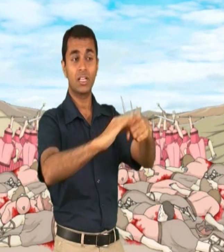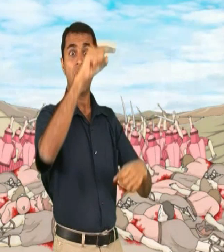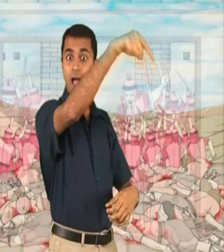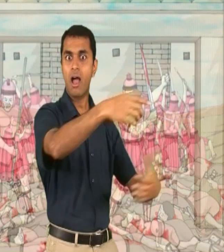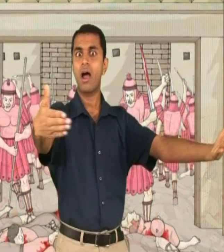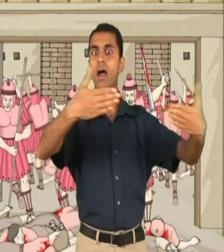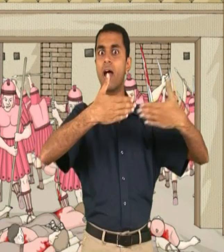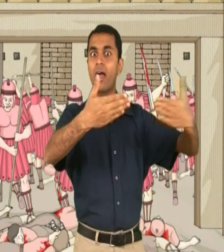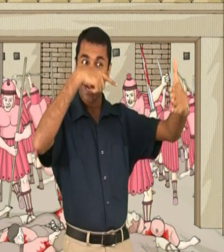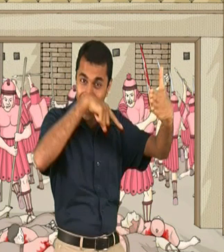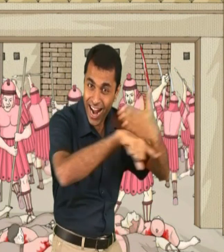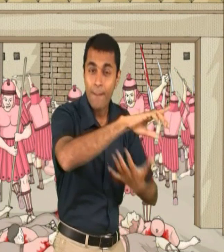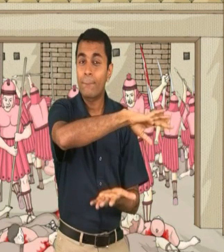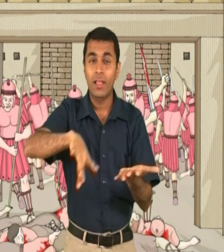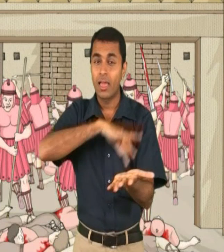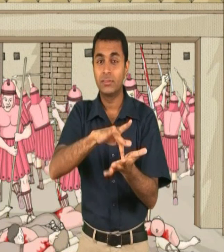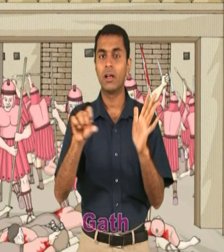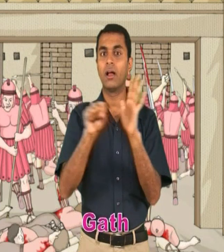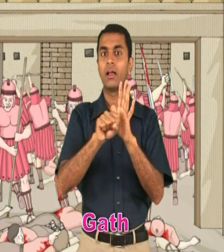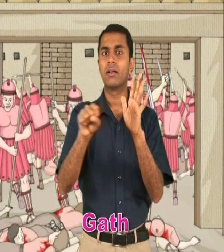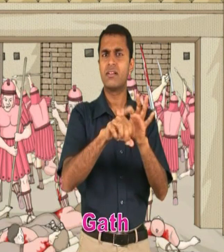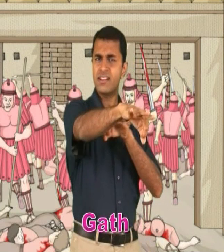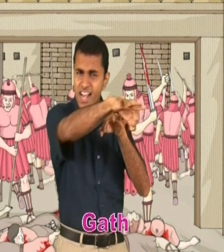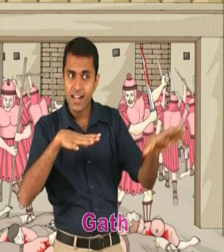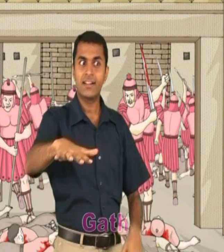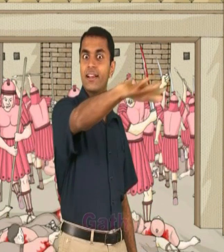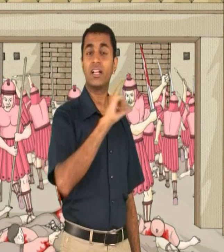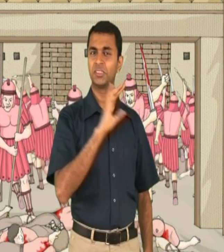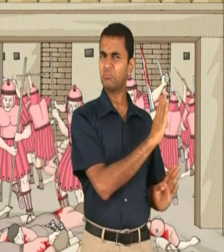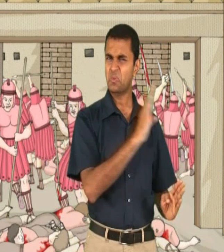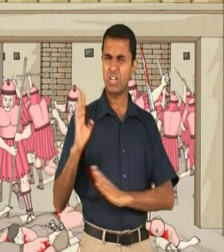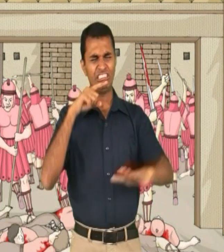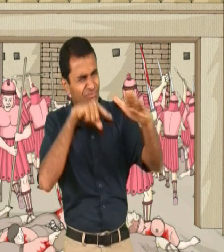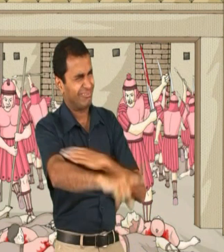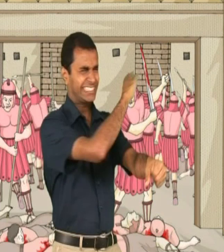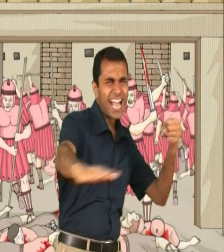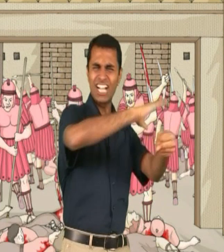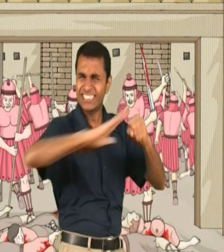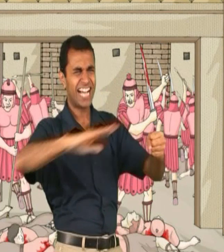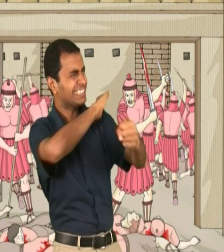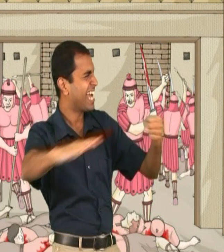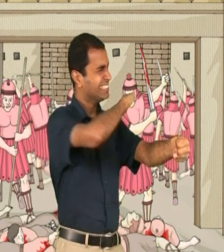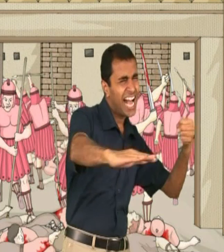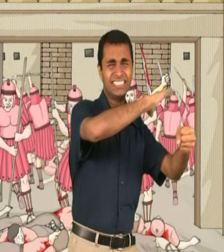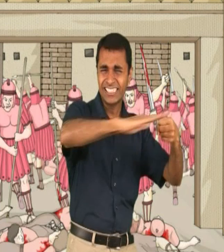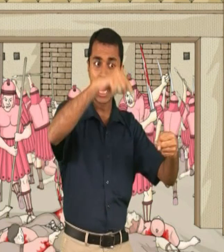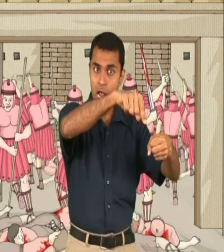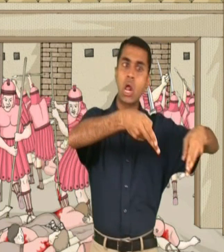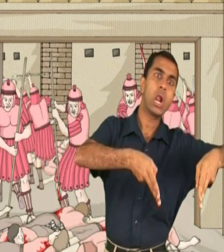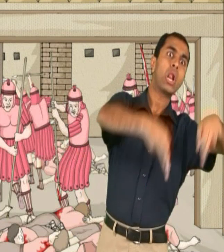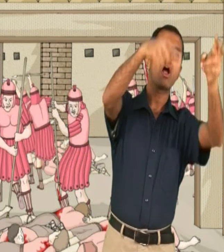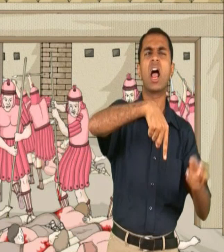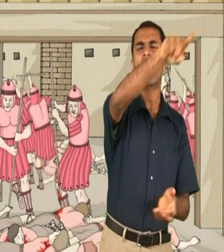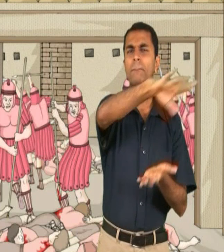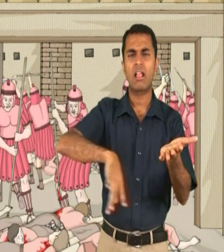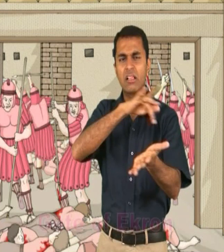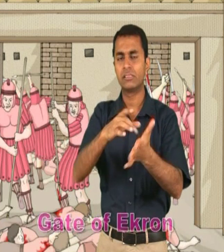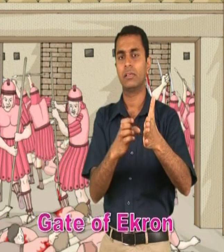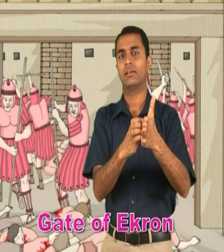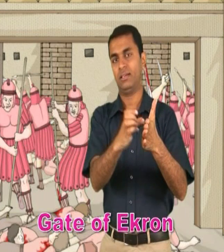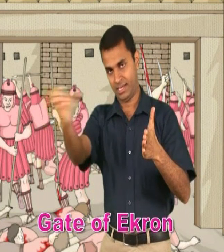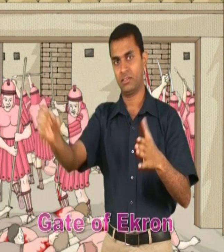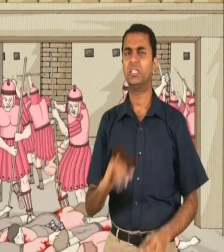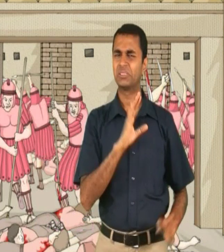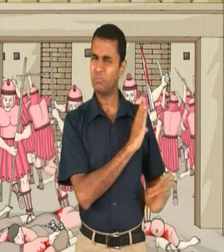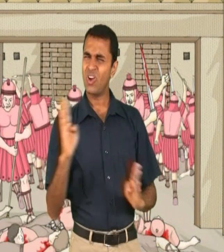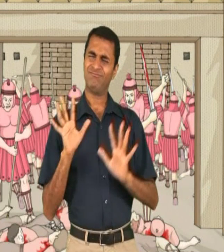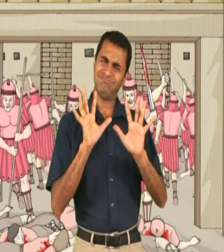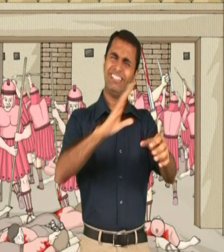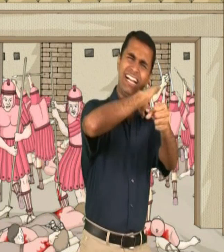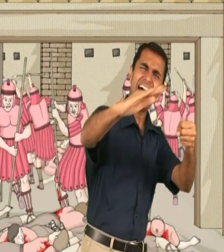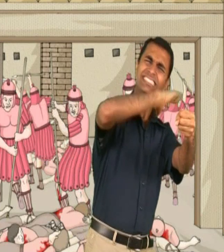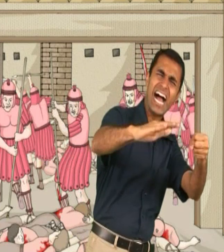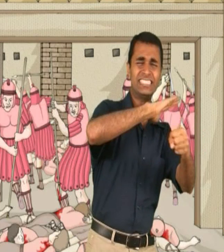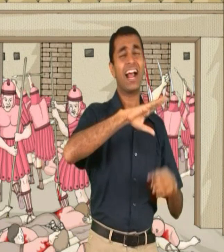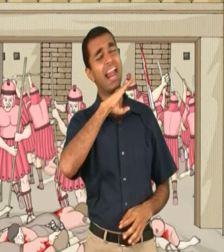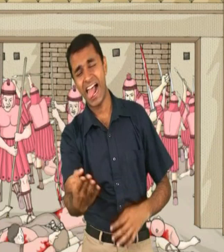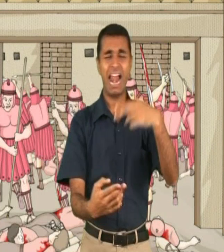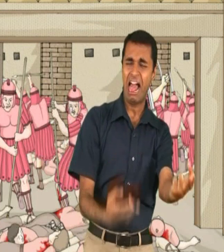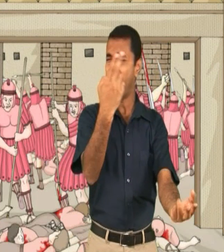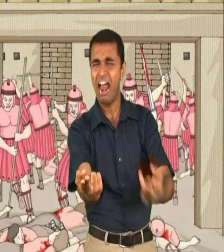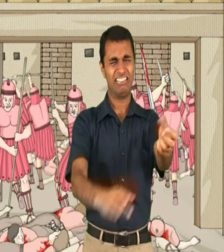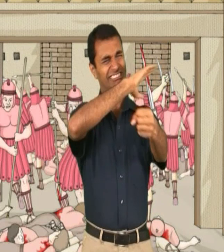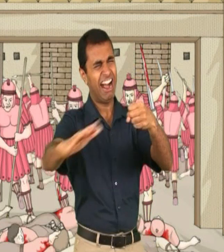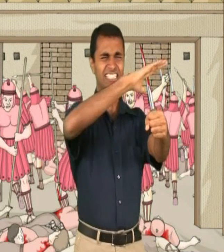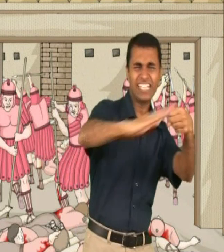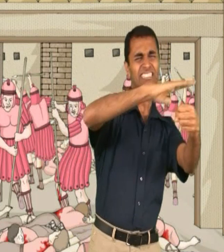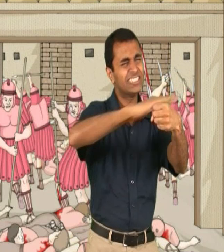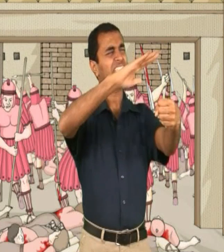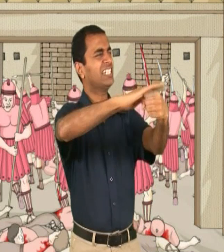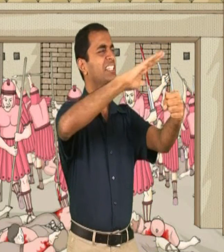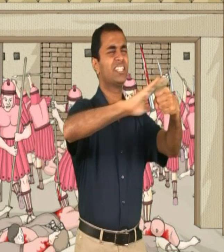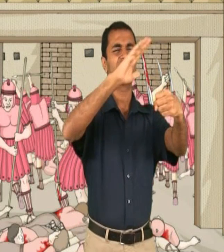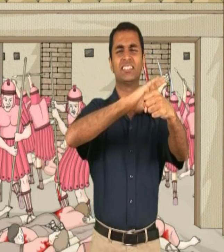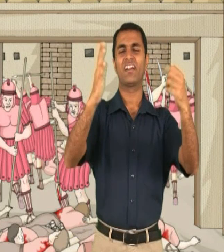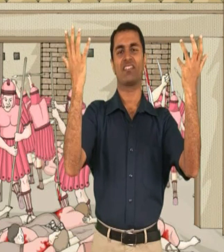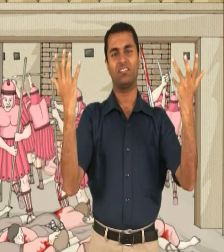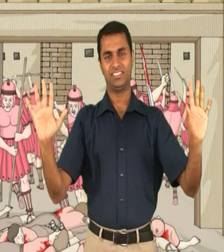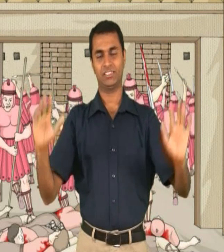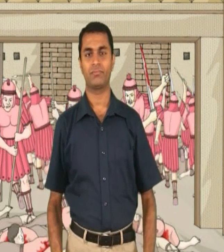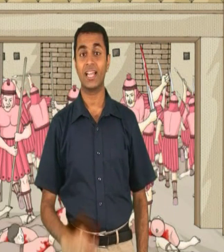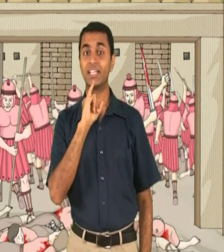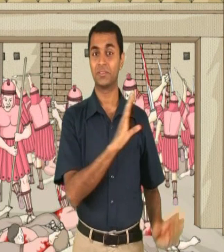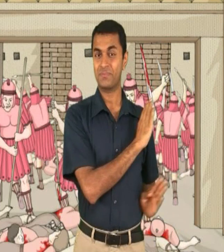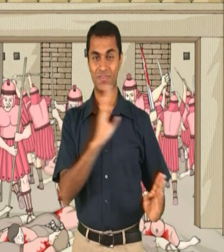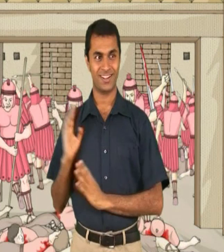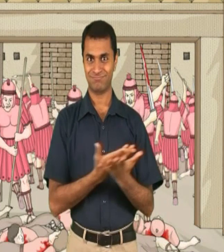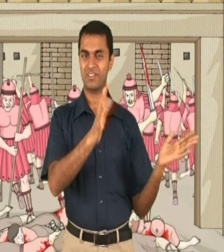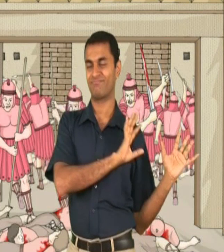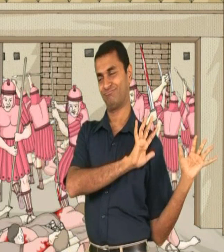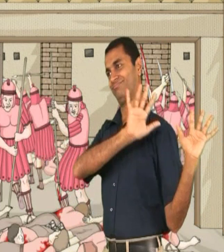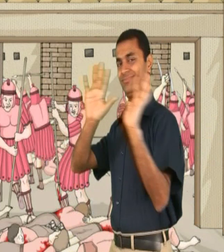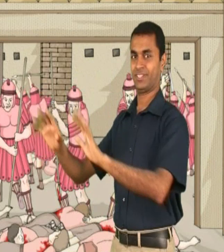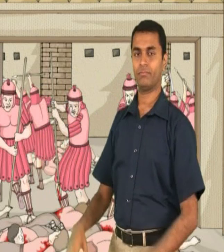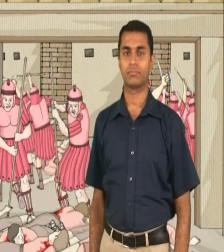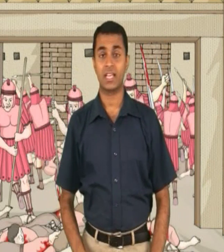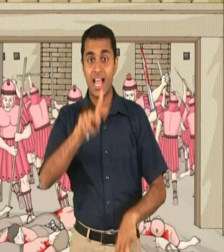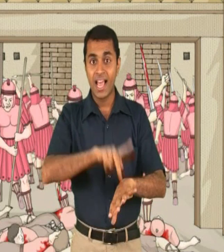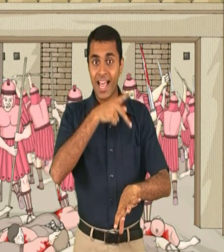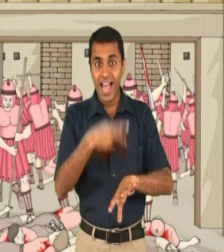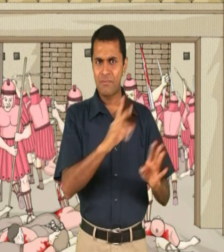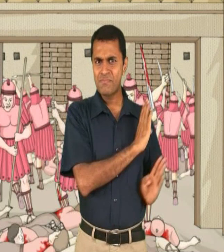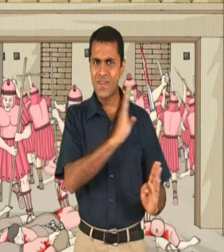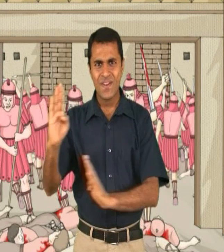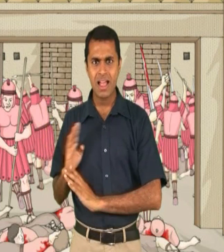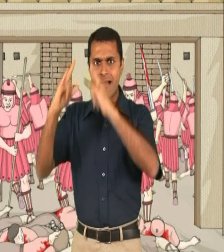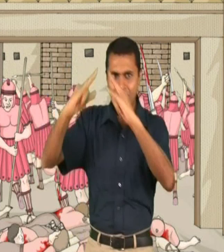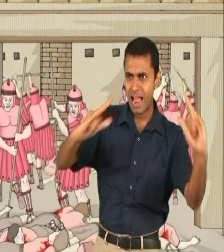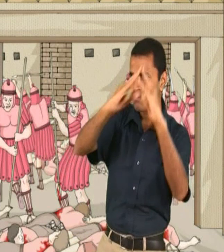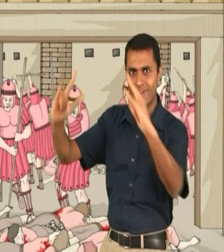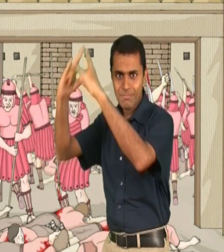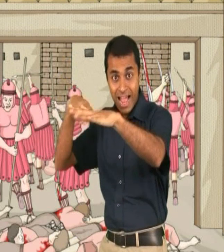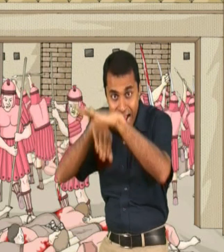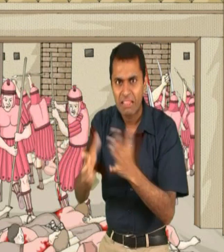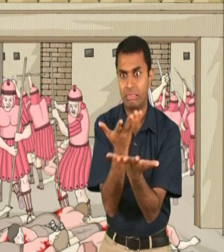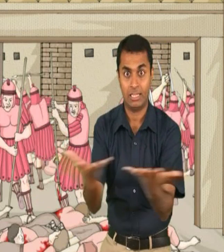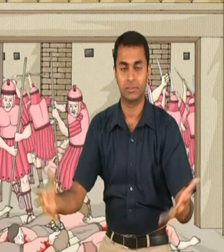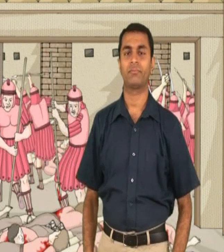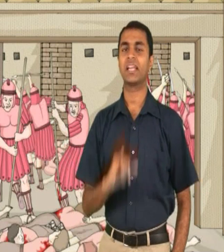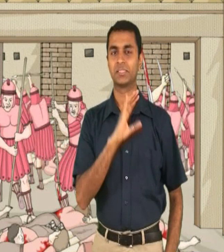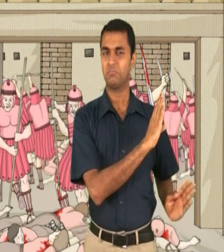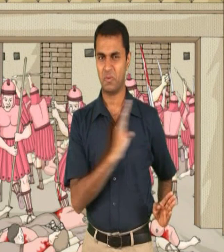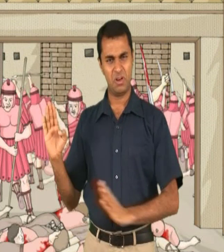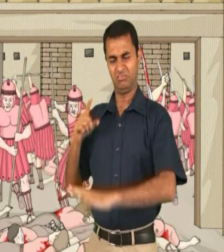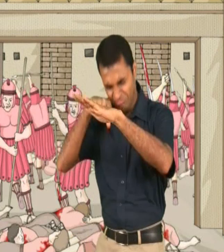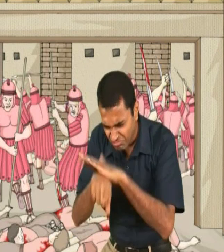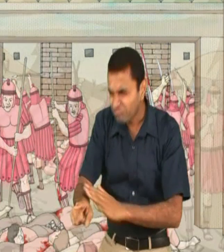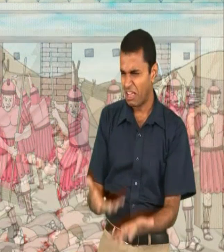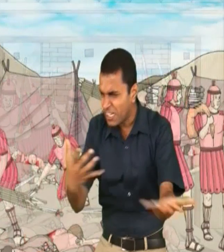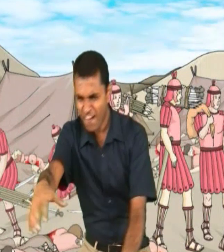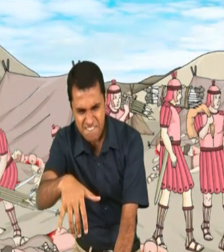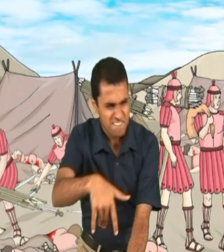And the bodies of the Philistines were strewn along the Shaaraim road to Gath and Ekron.